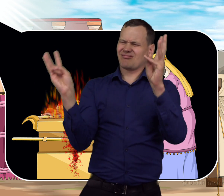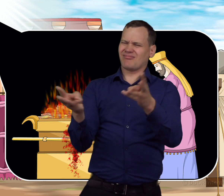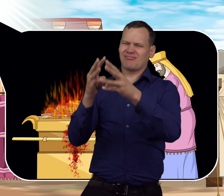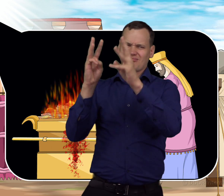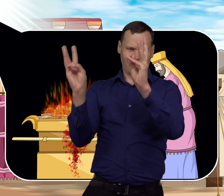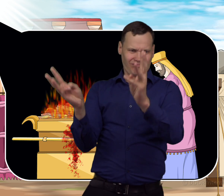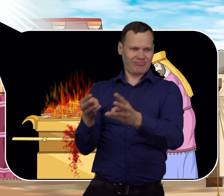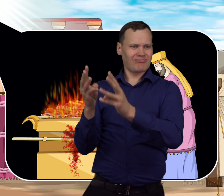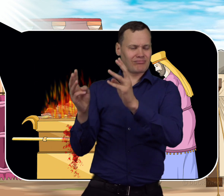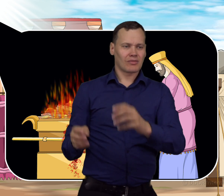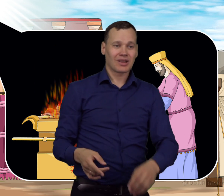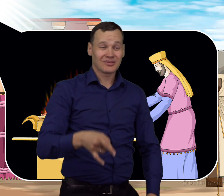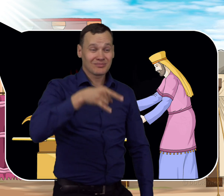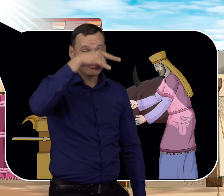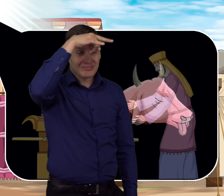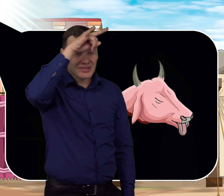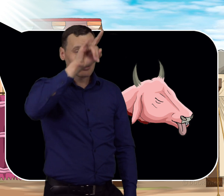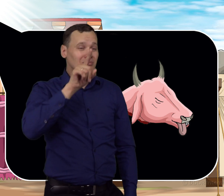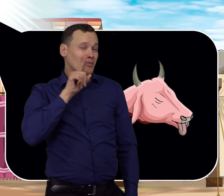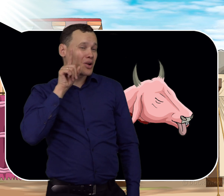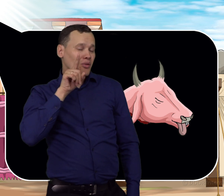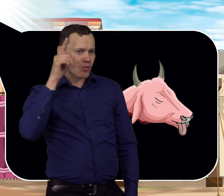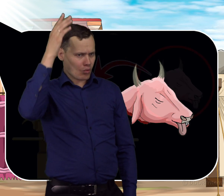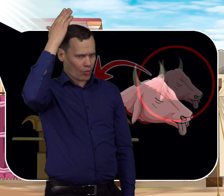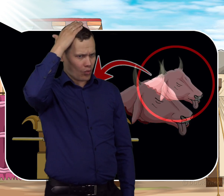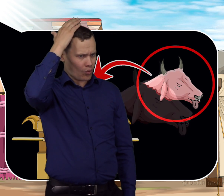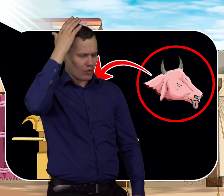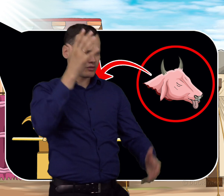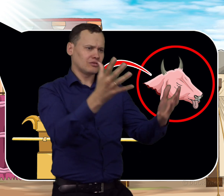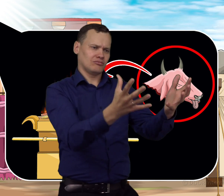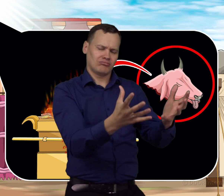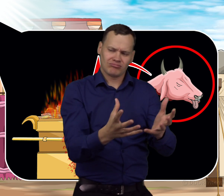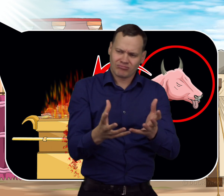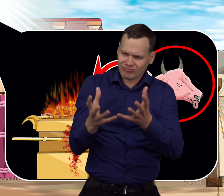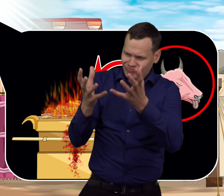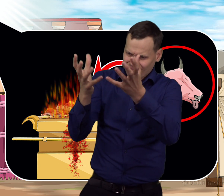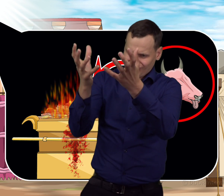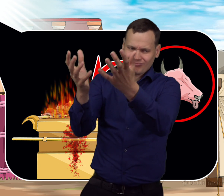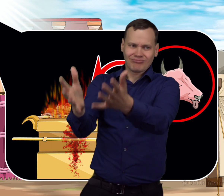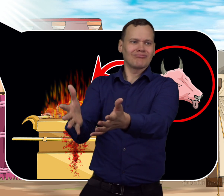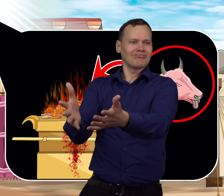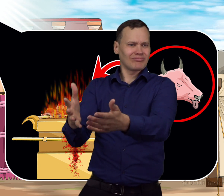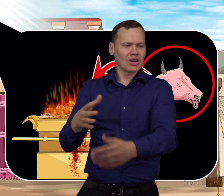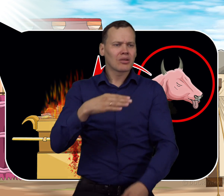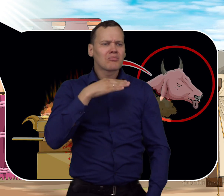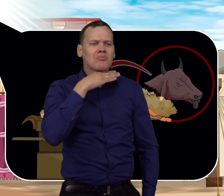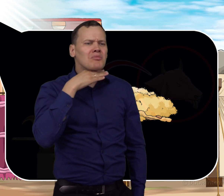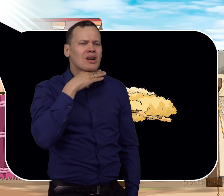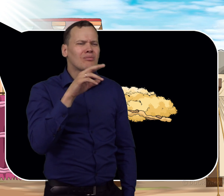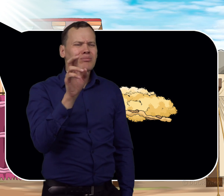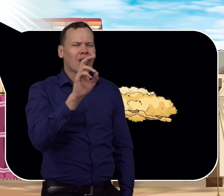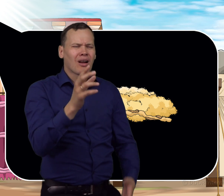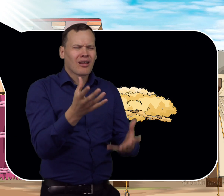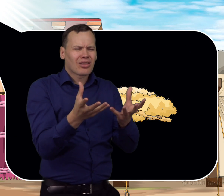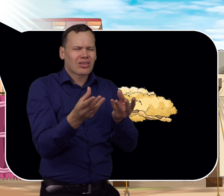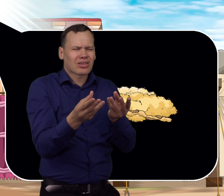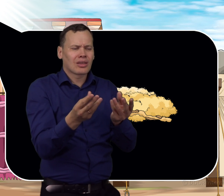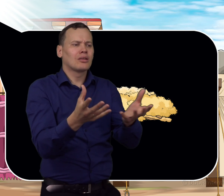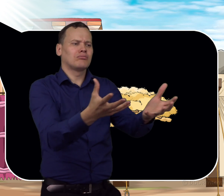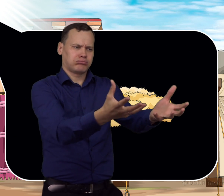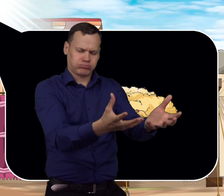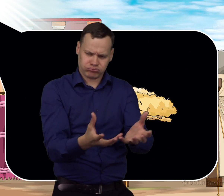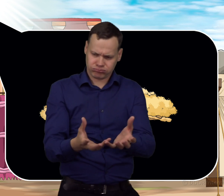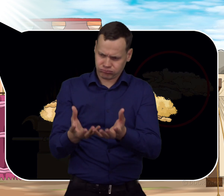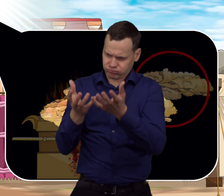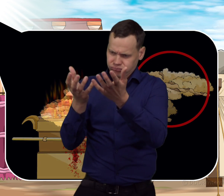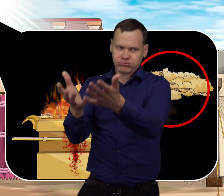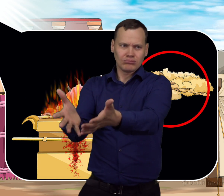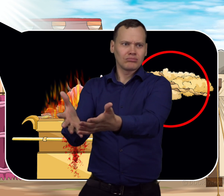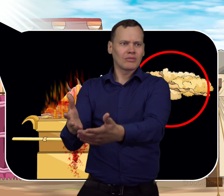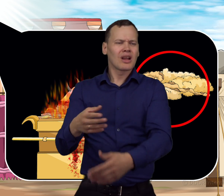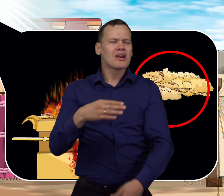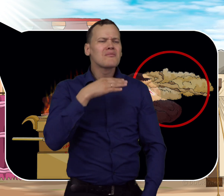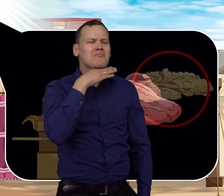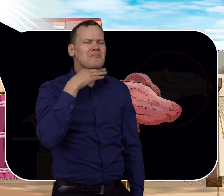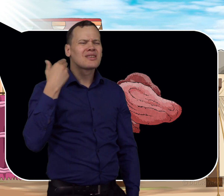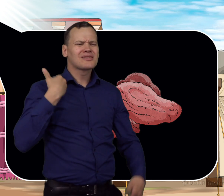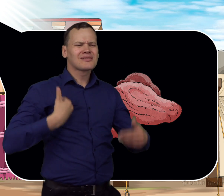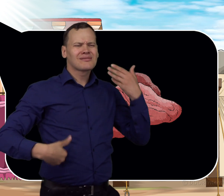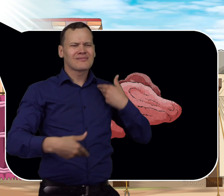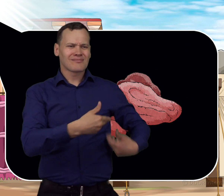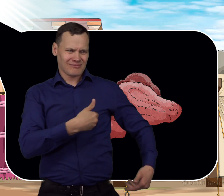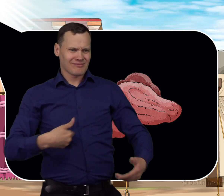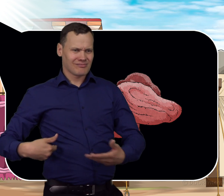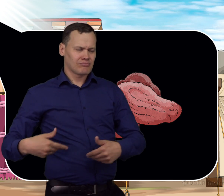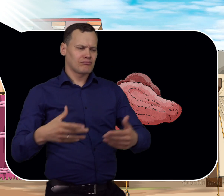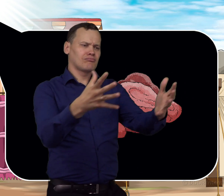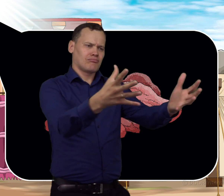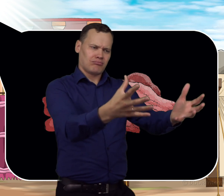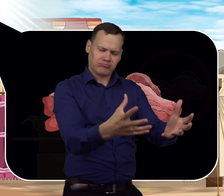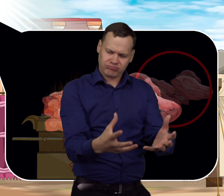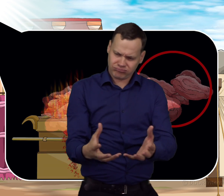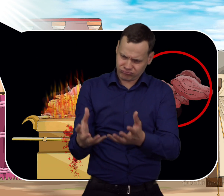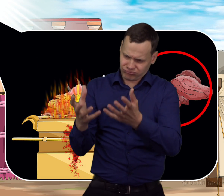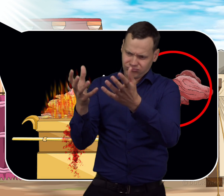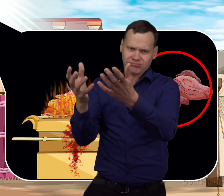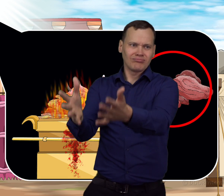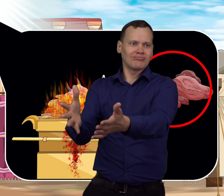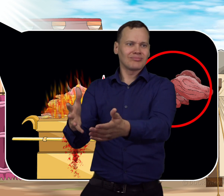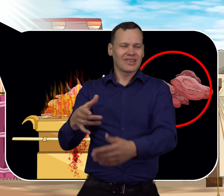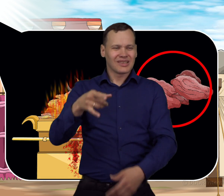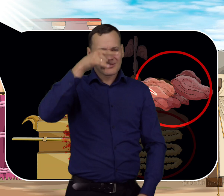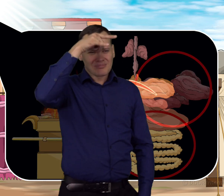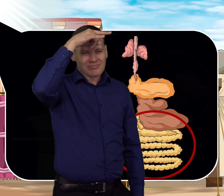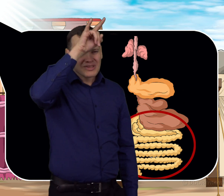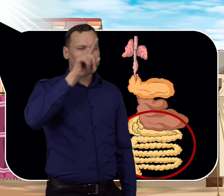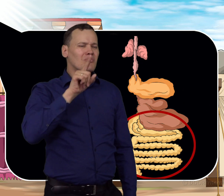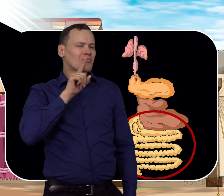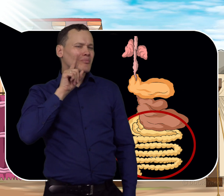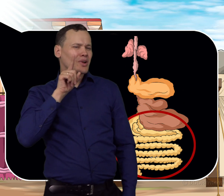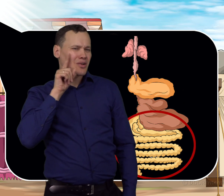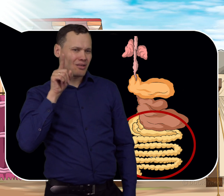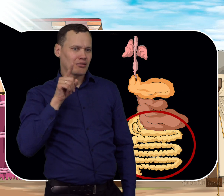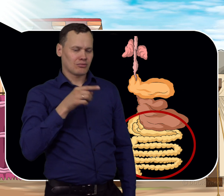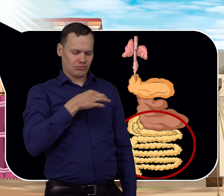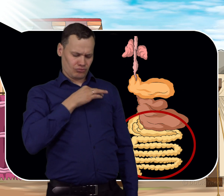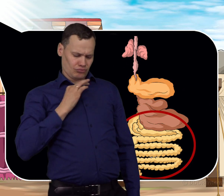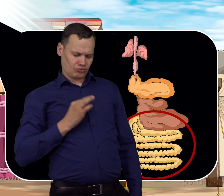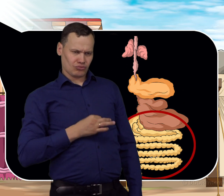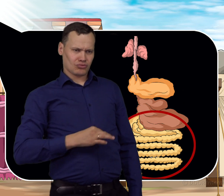Then Aaron’s sons the priests are to arrange the pieces, including the head and the fat, atop the burning wood on the altar.